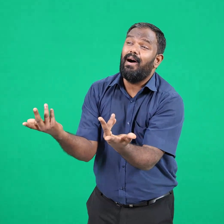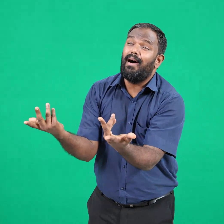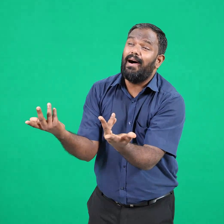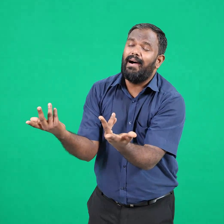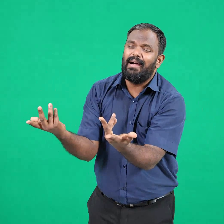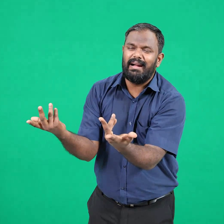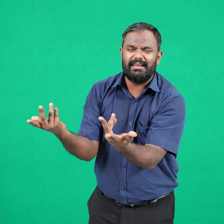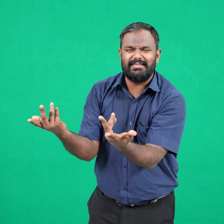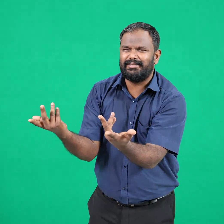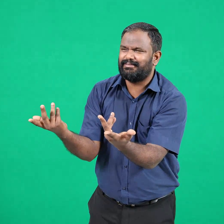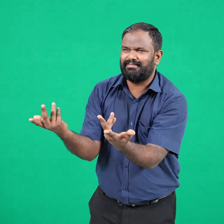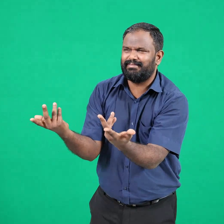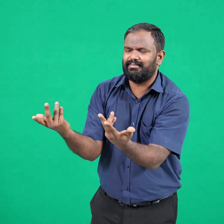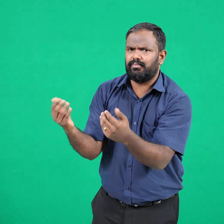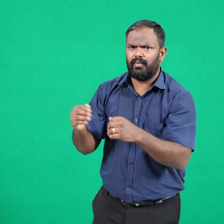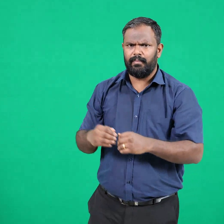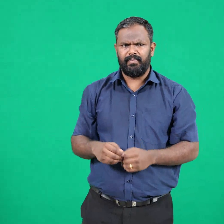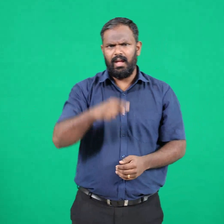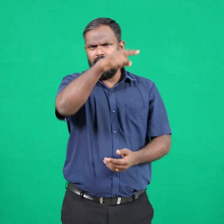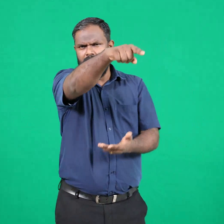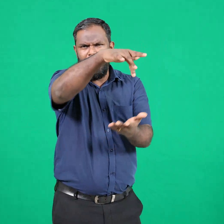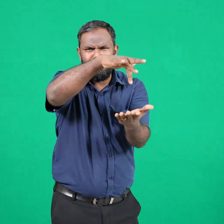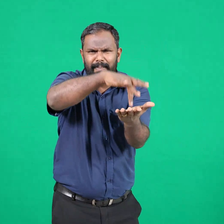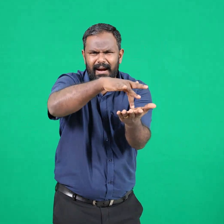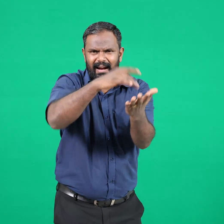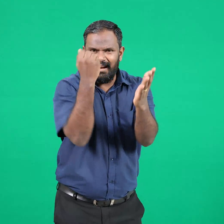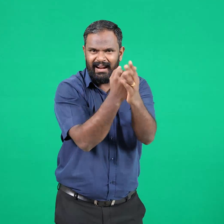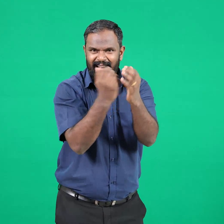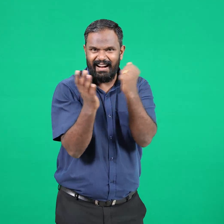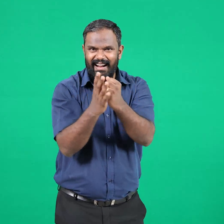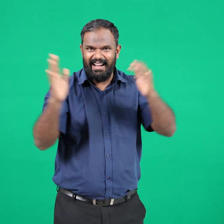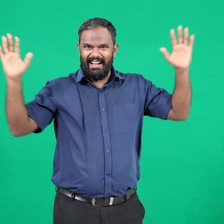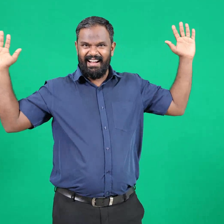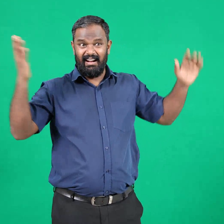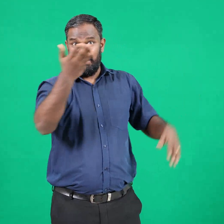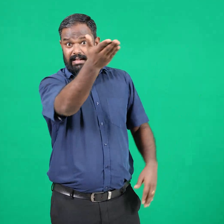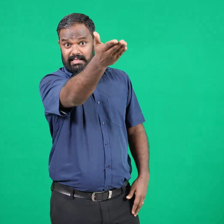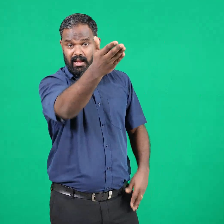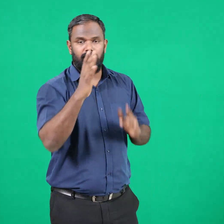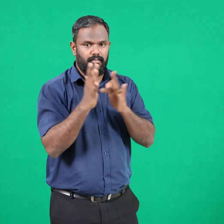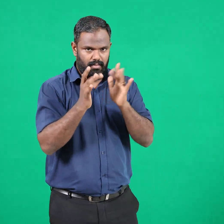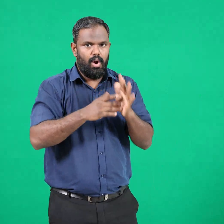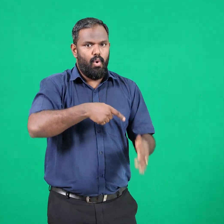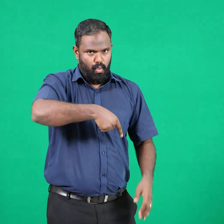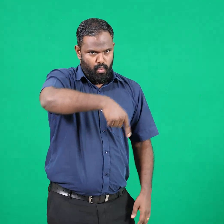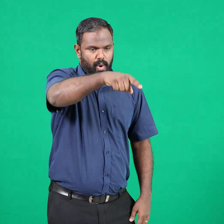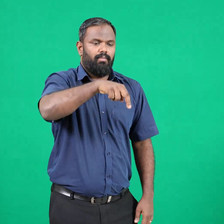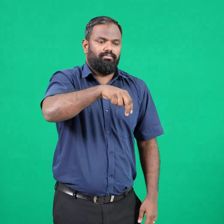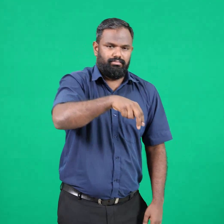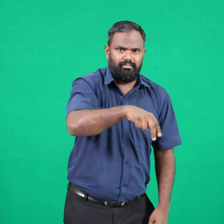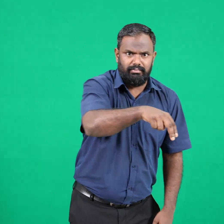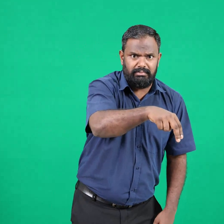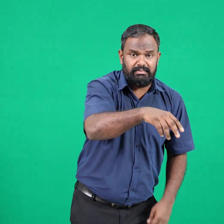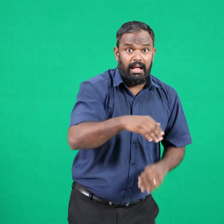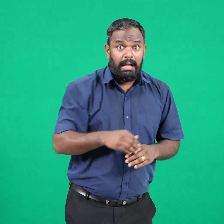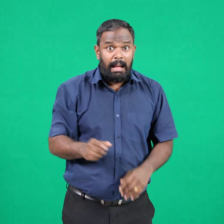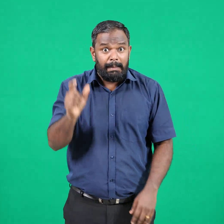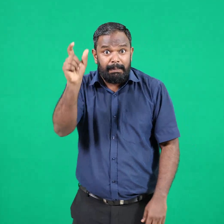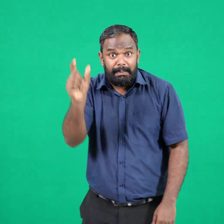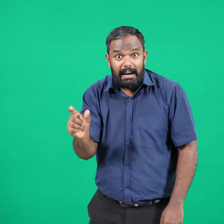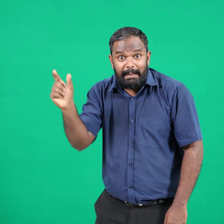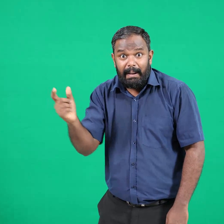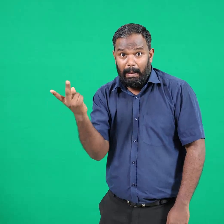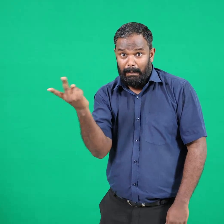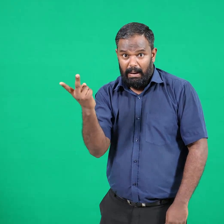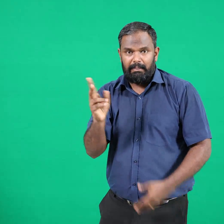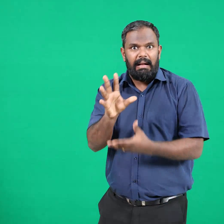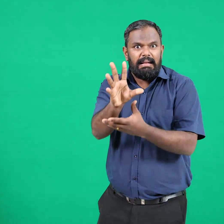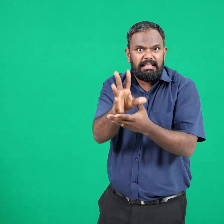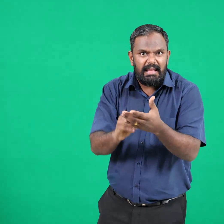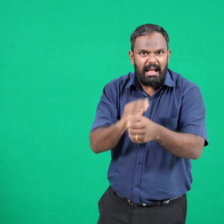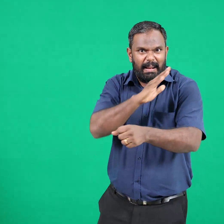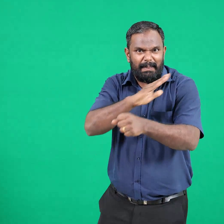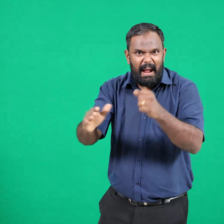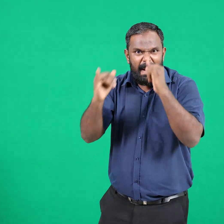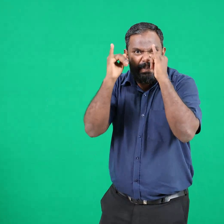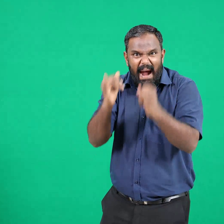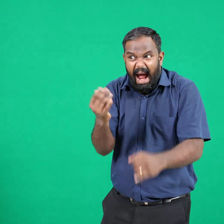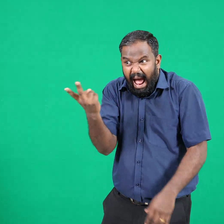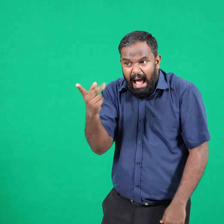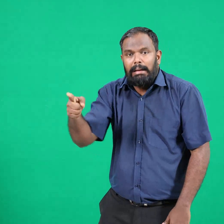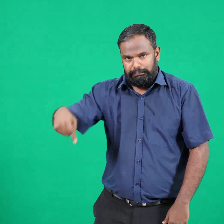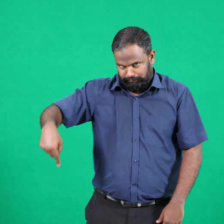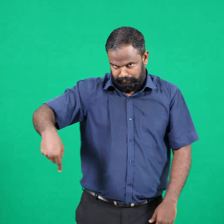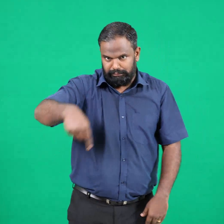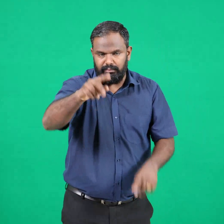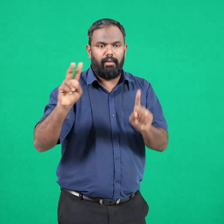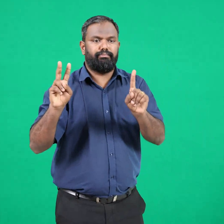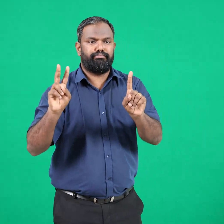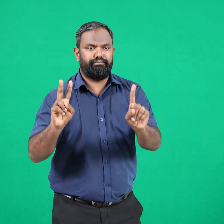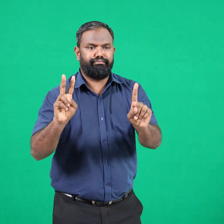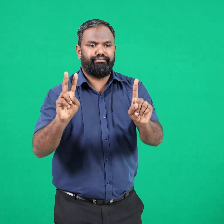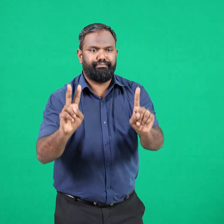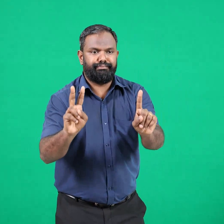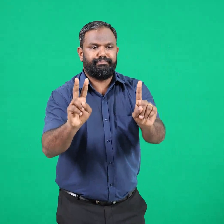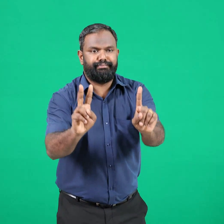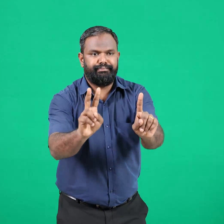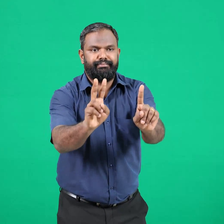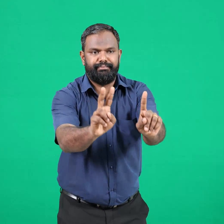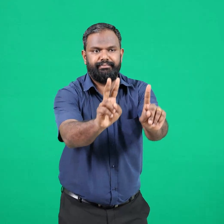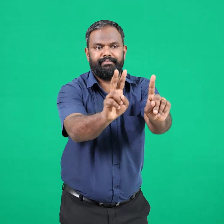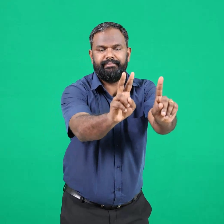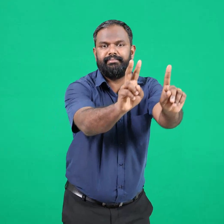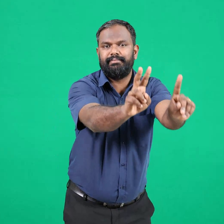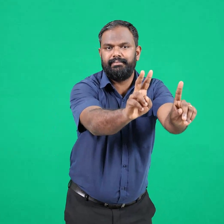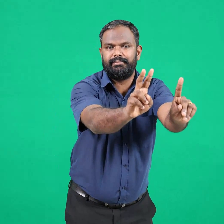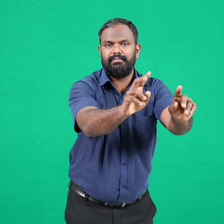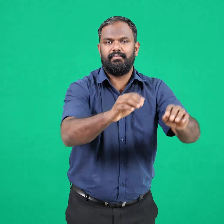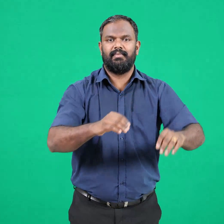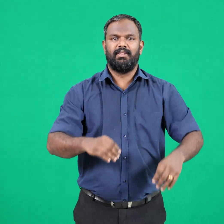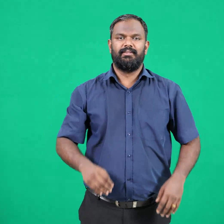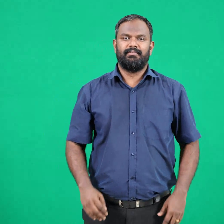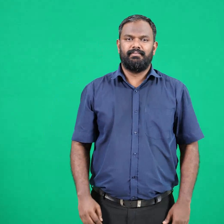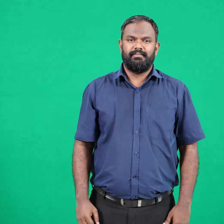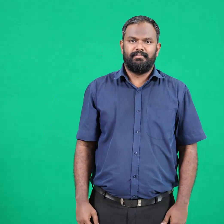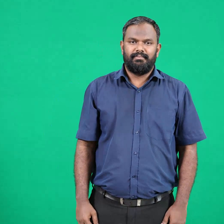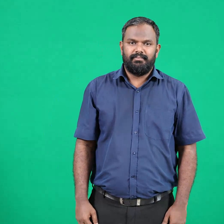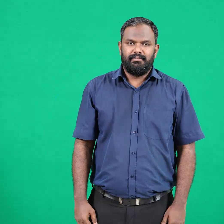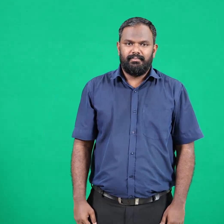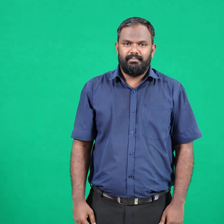Two others, who were criminals, were also led away to be executed with Jesus.